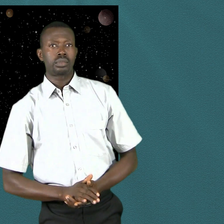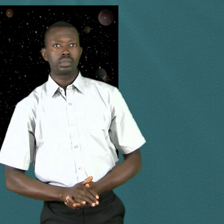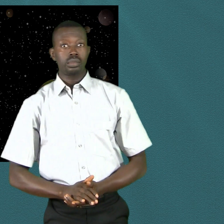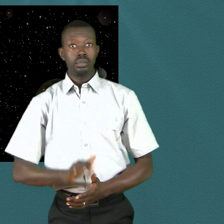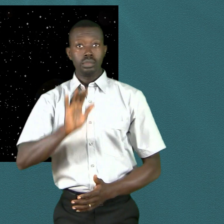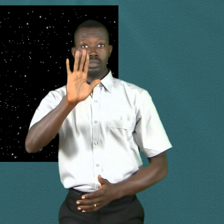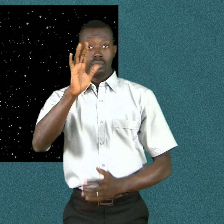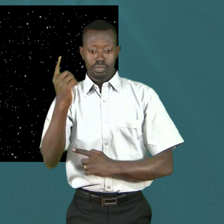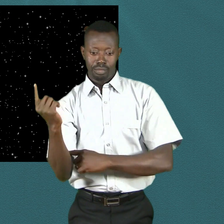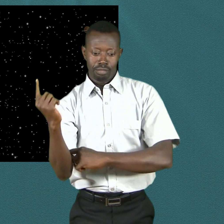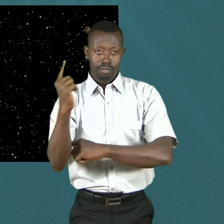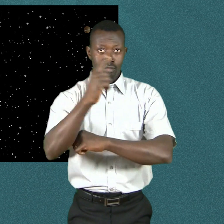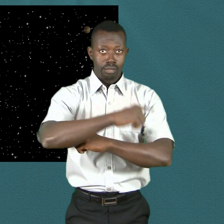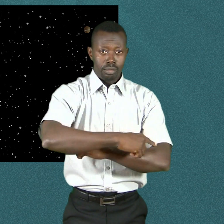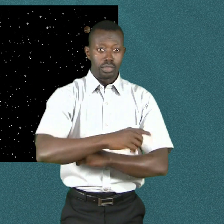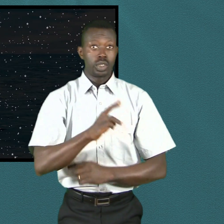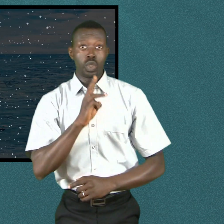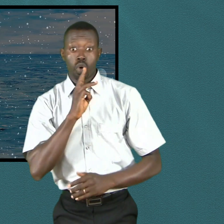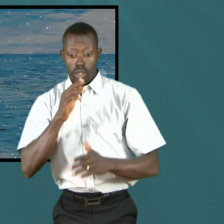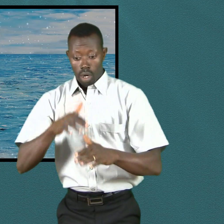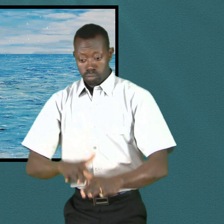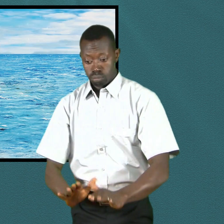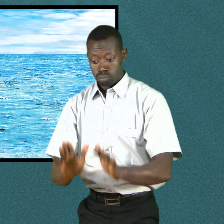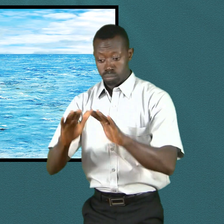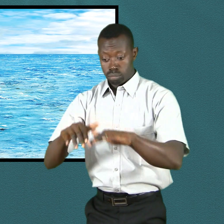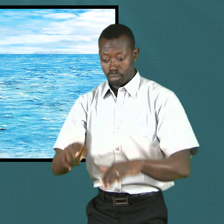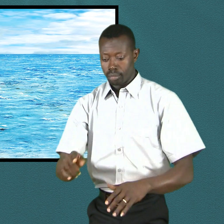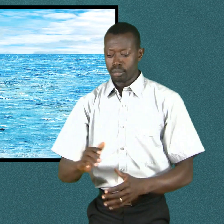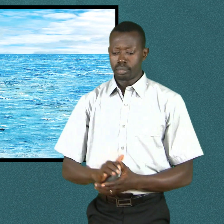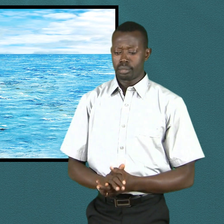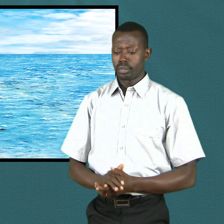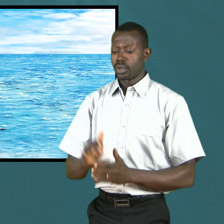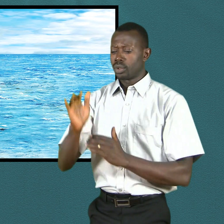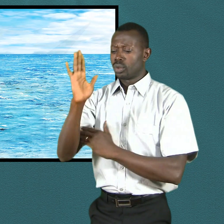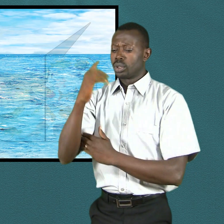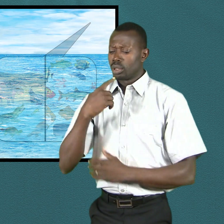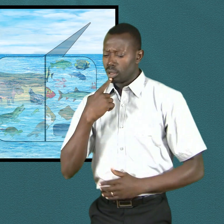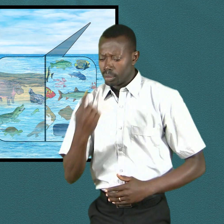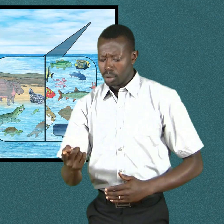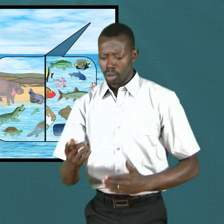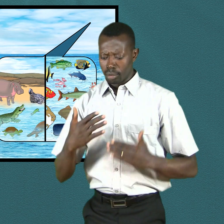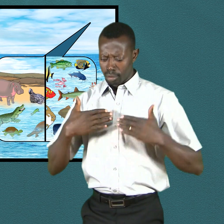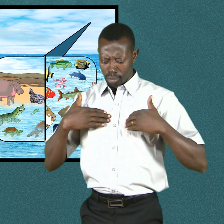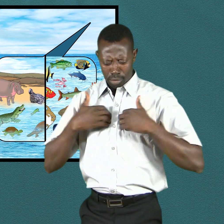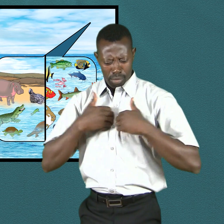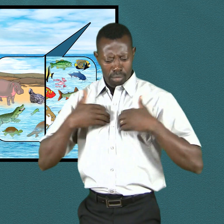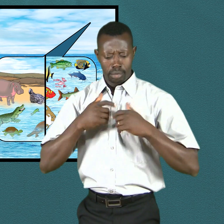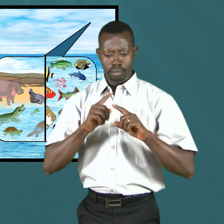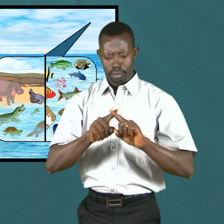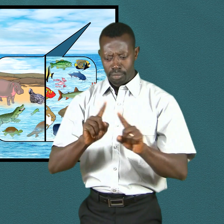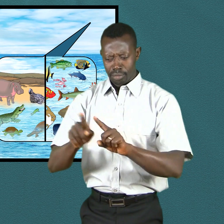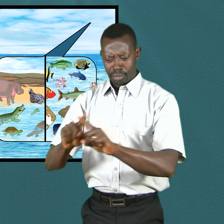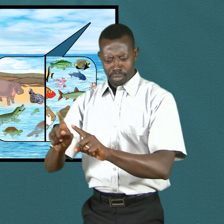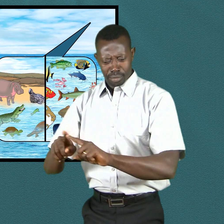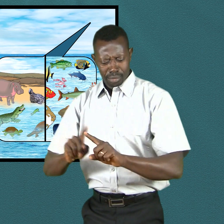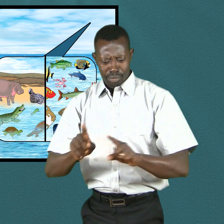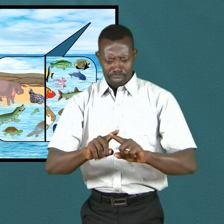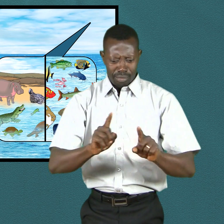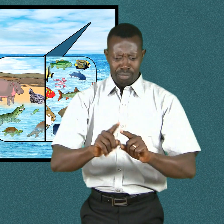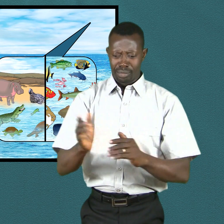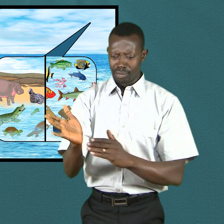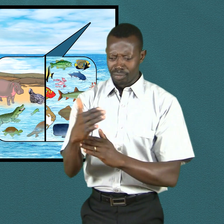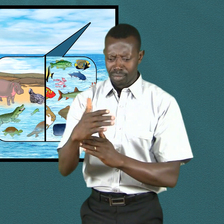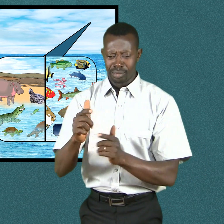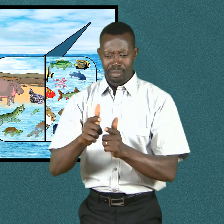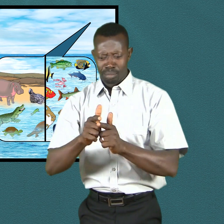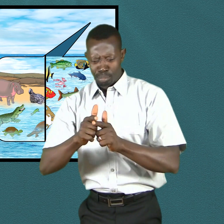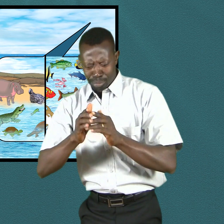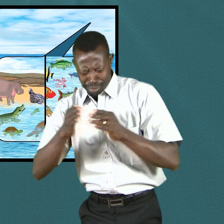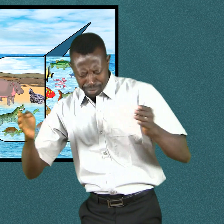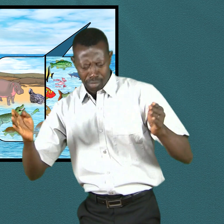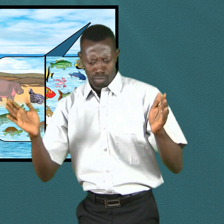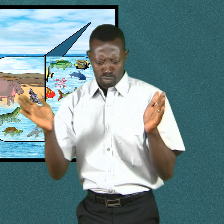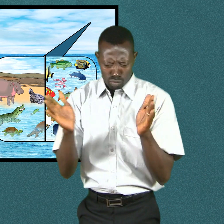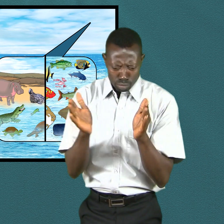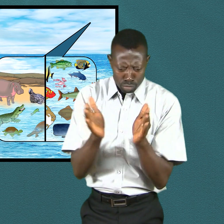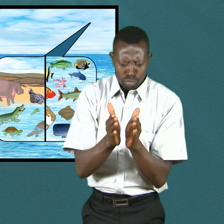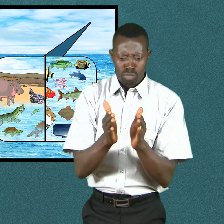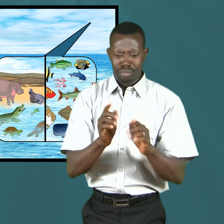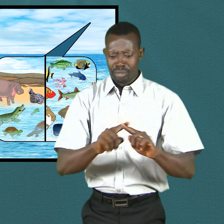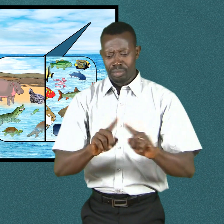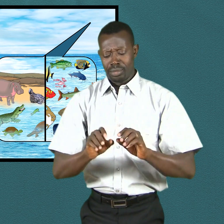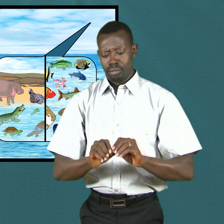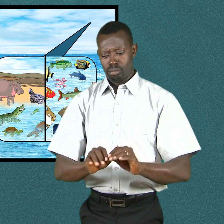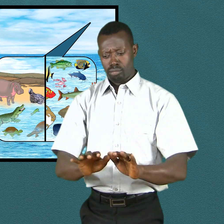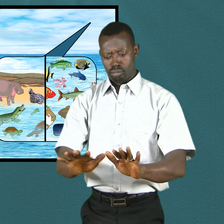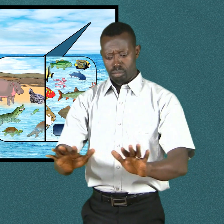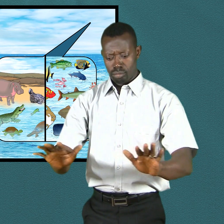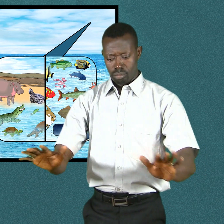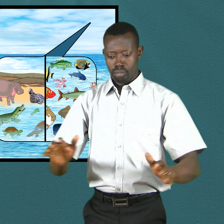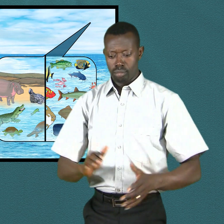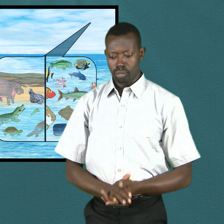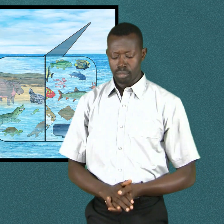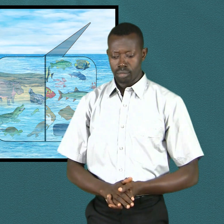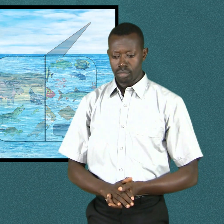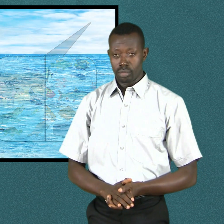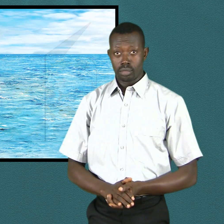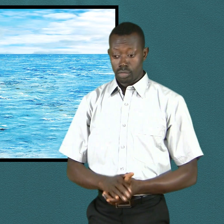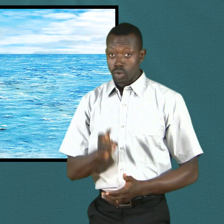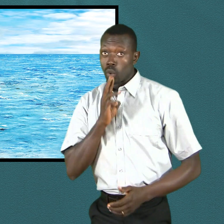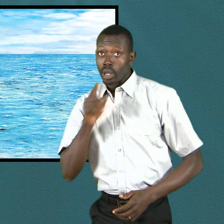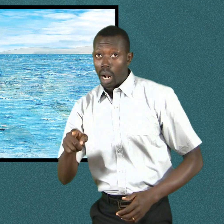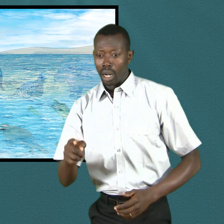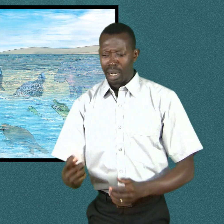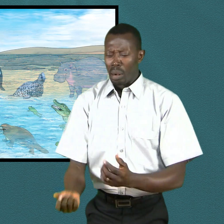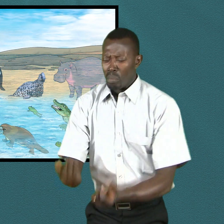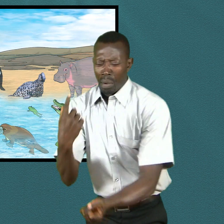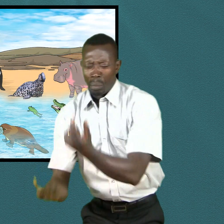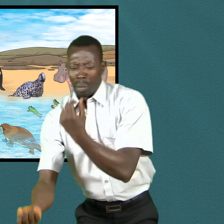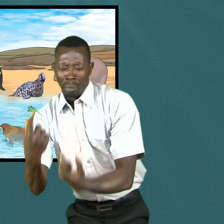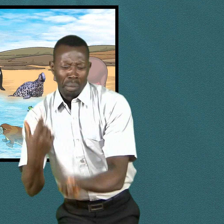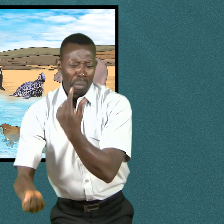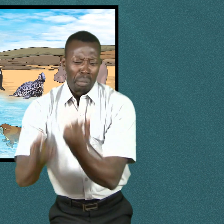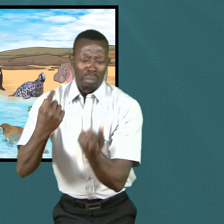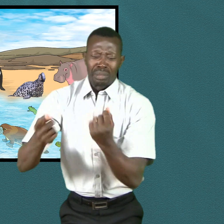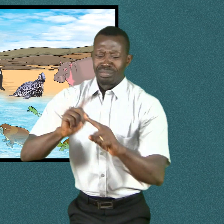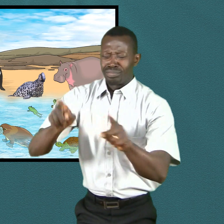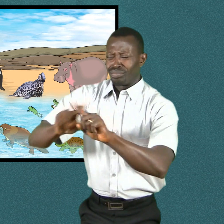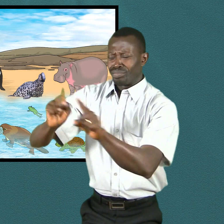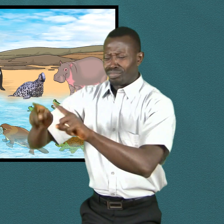And God said, “Let the waters teem with living creatures, and let birds fly above the earth in the open expanse of the sky.”